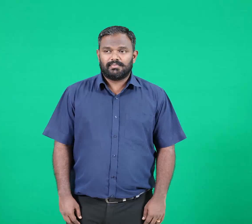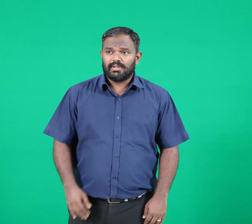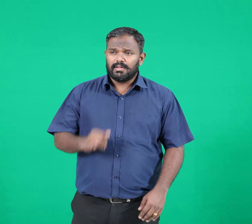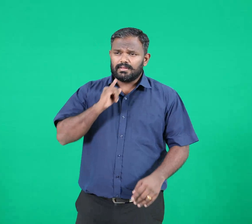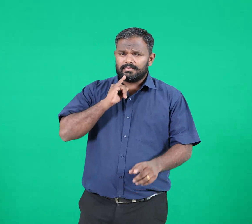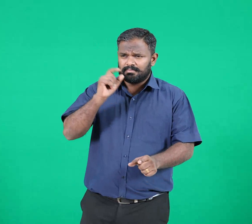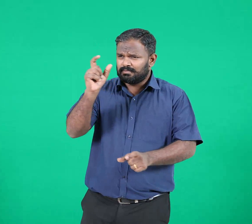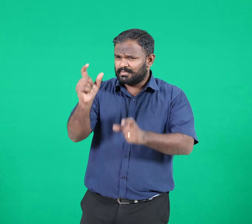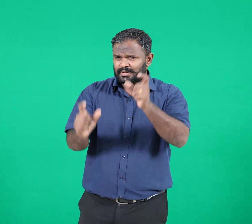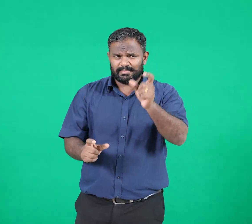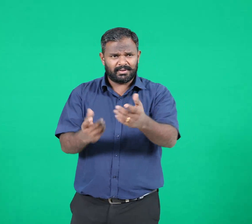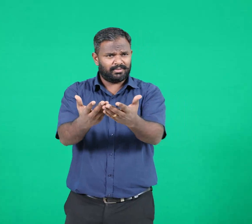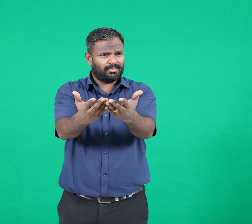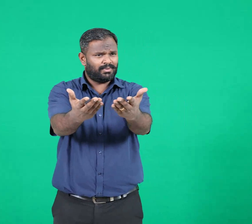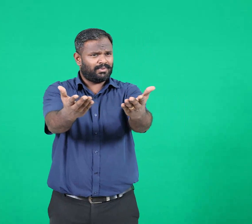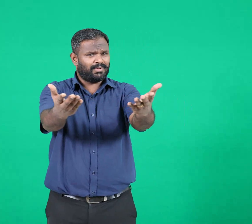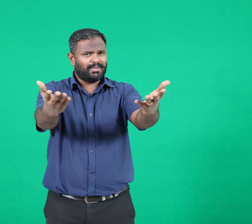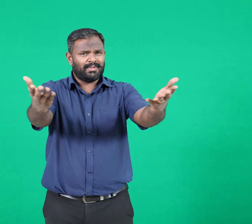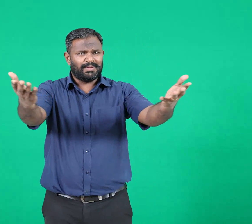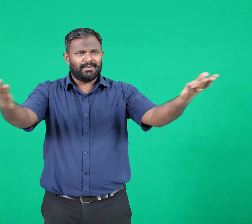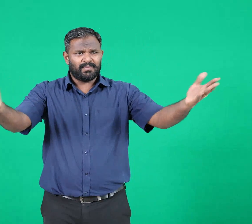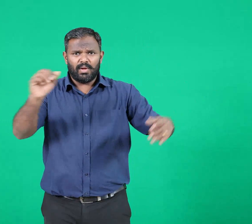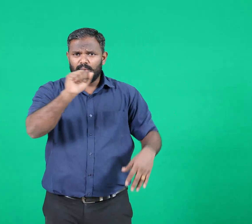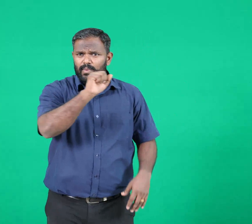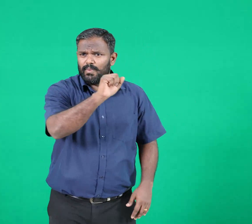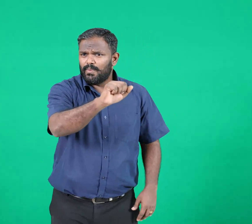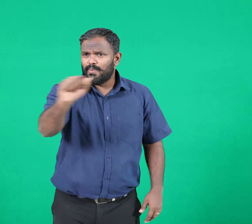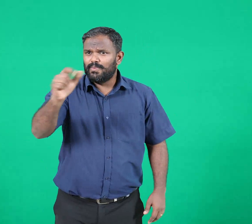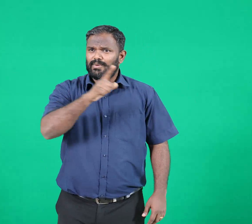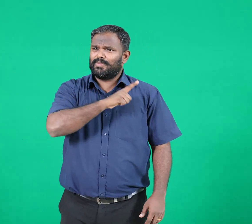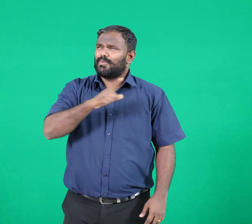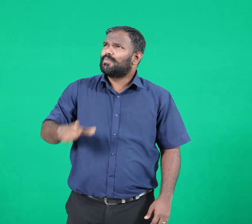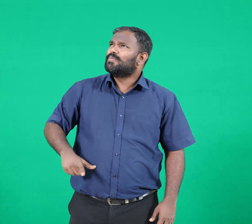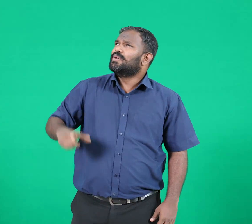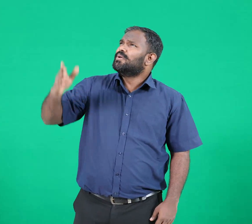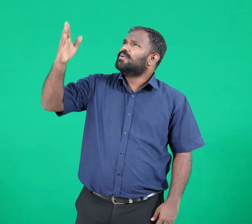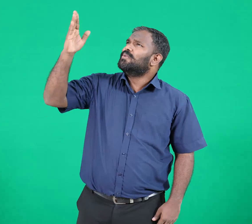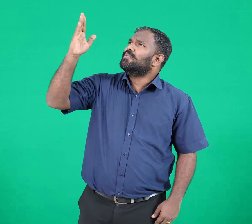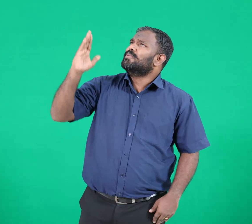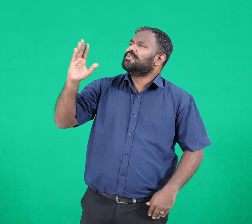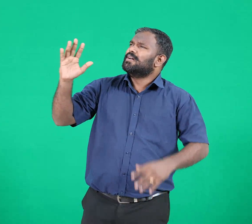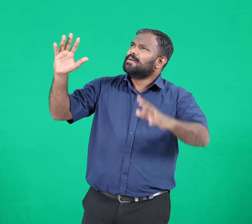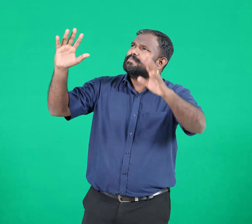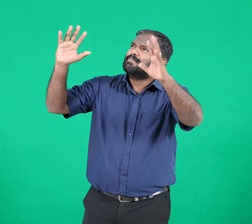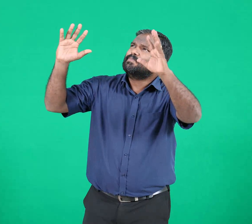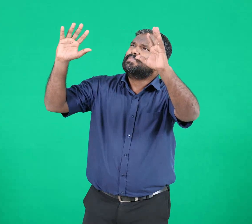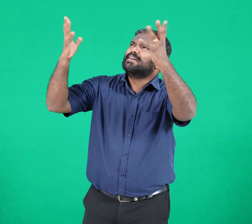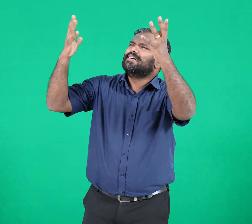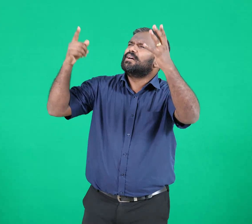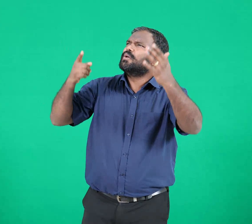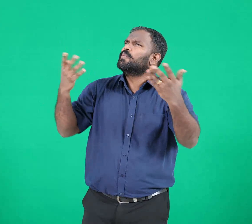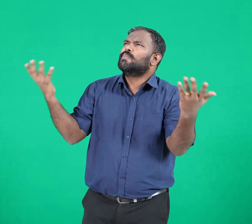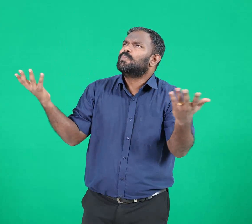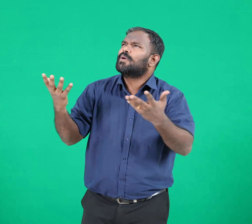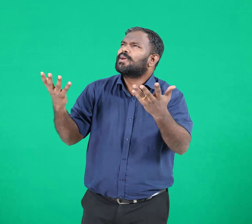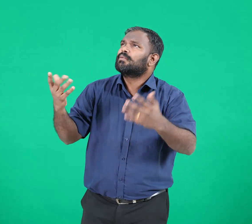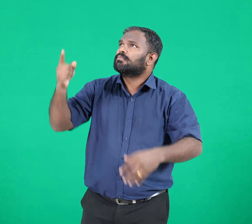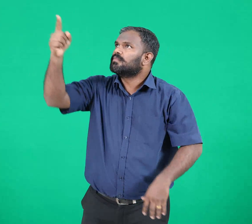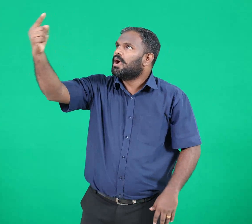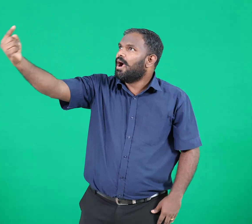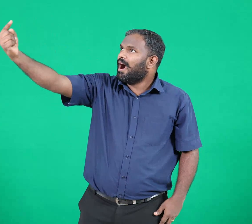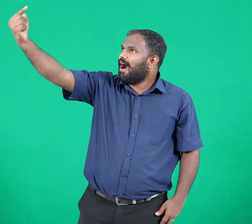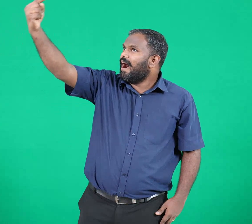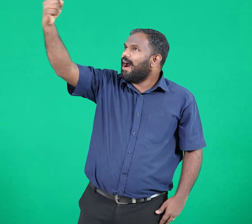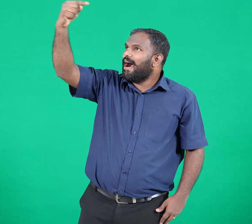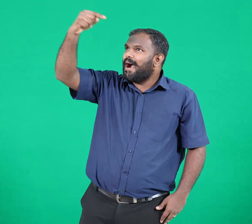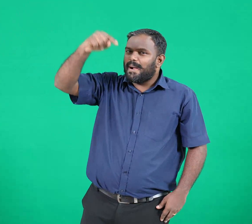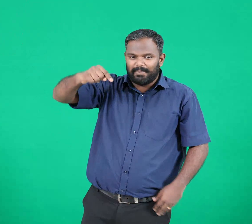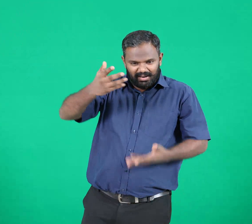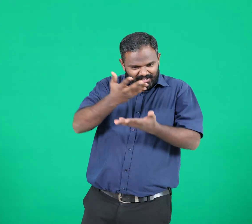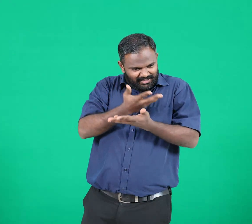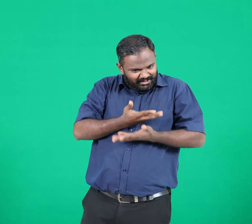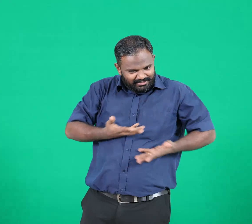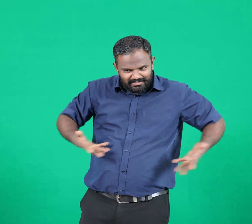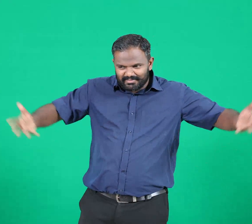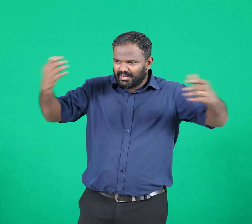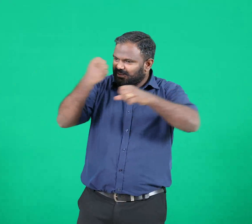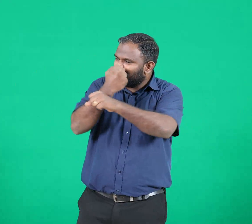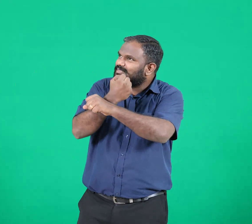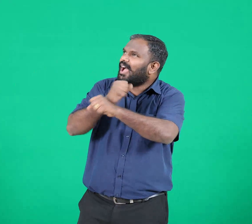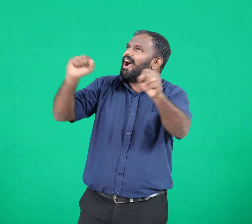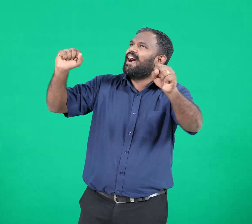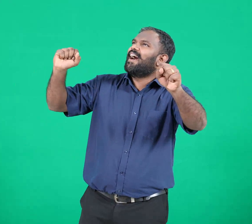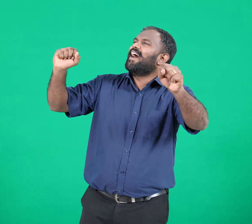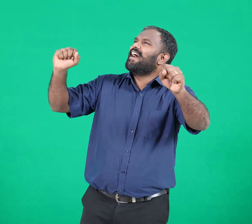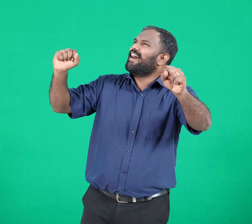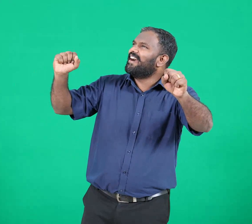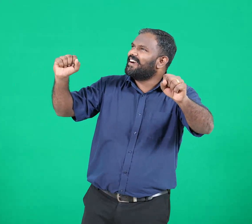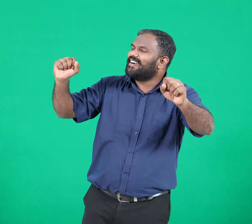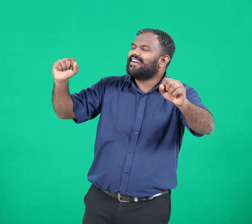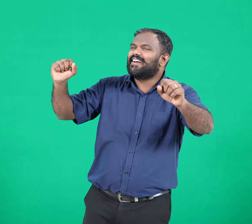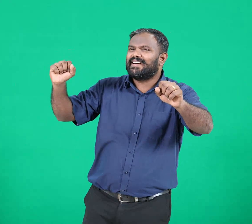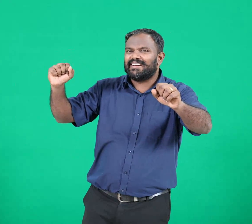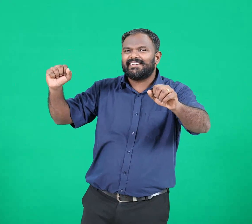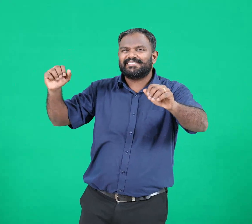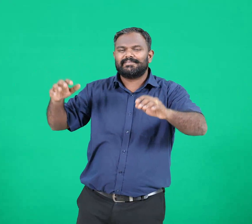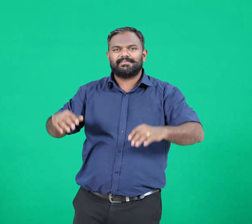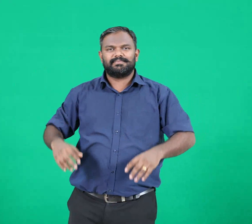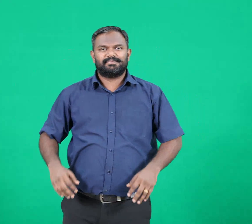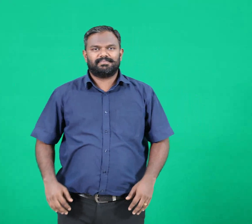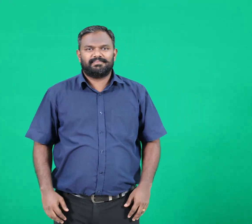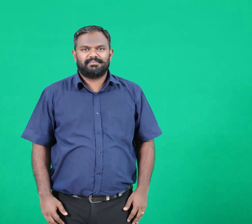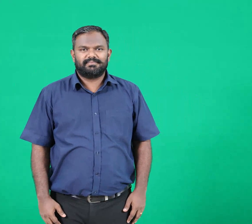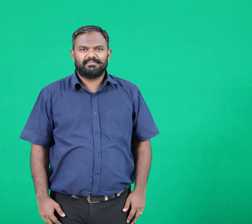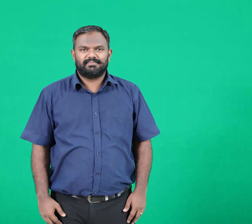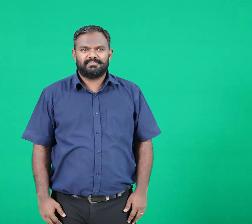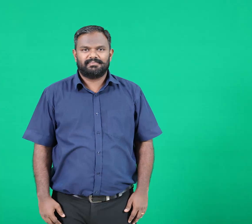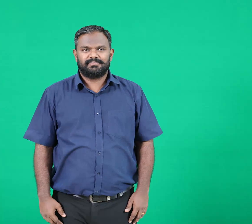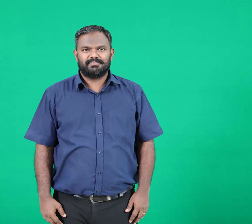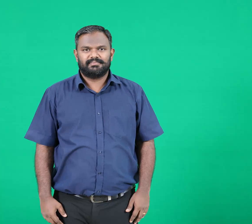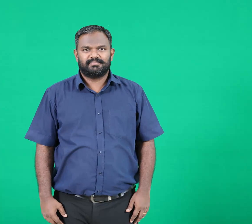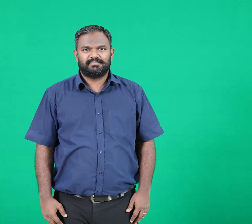"Blessed be the Lord, the God of Israel, because He has visited and redeemed His people.